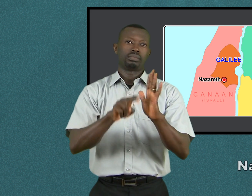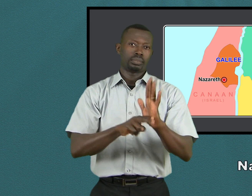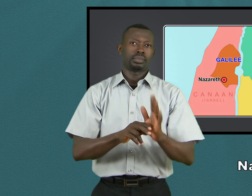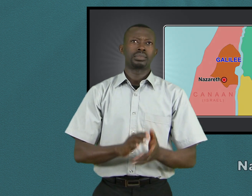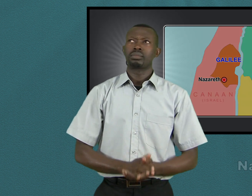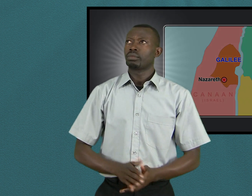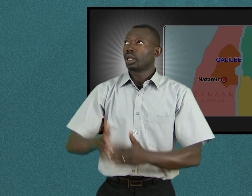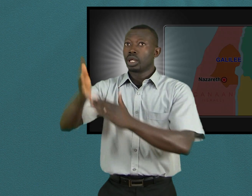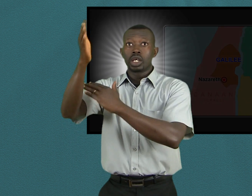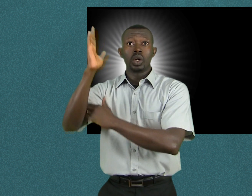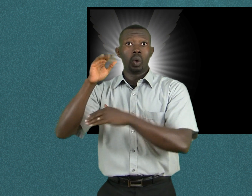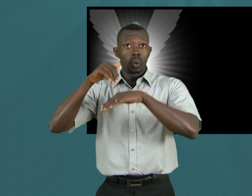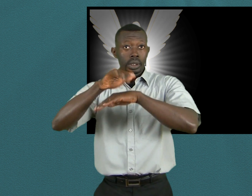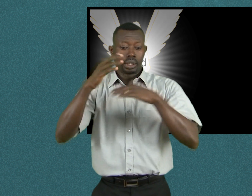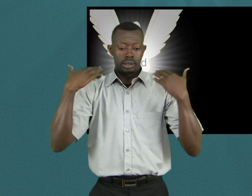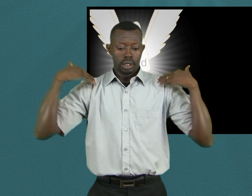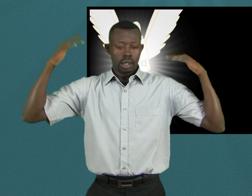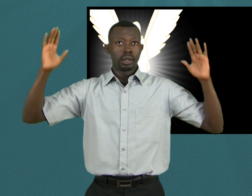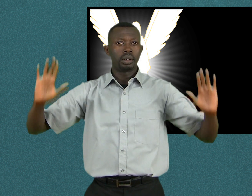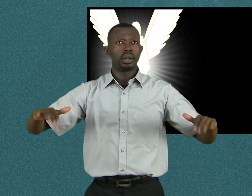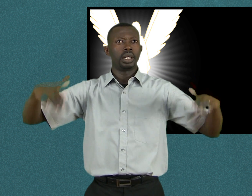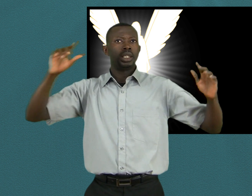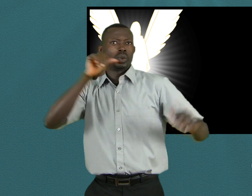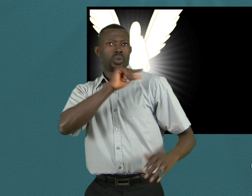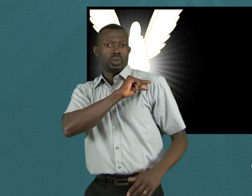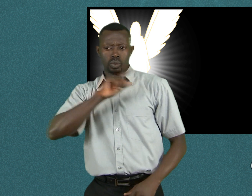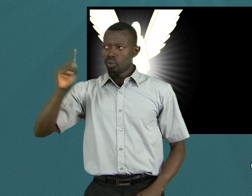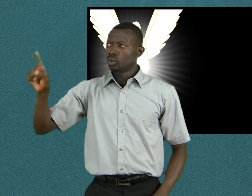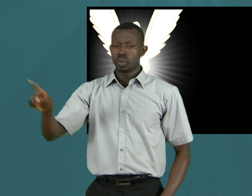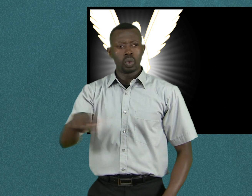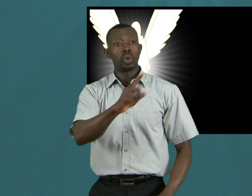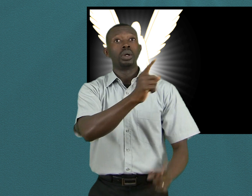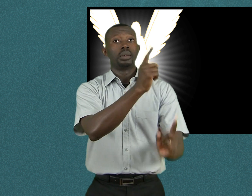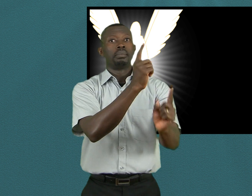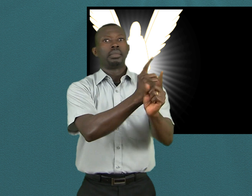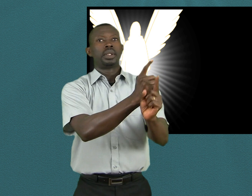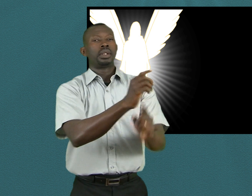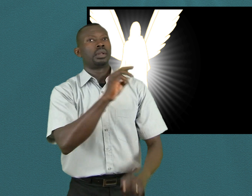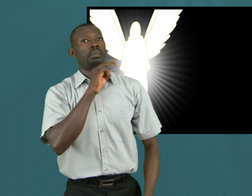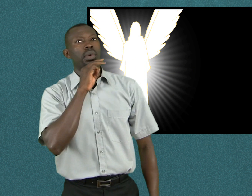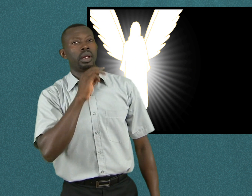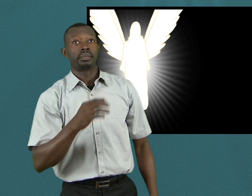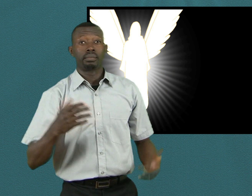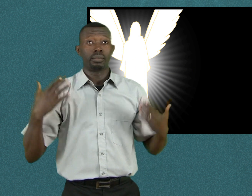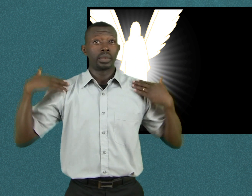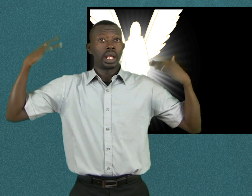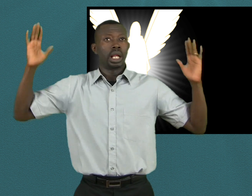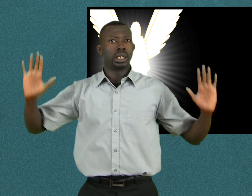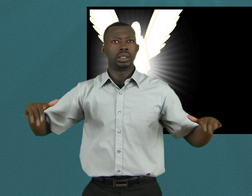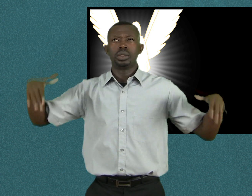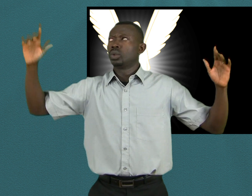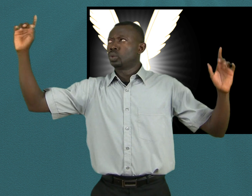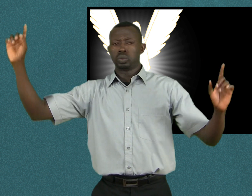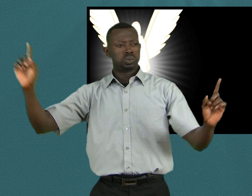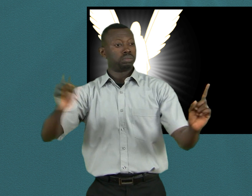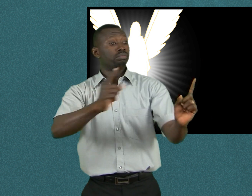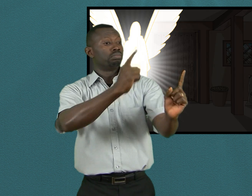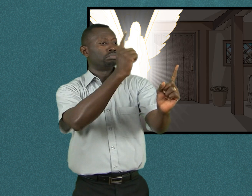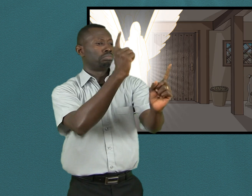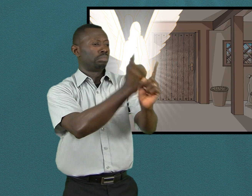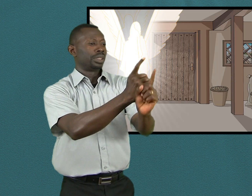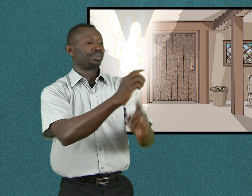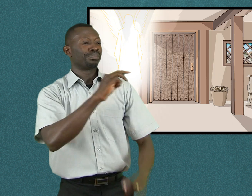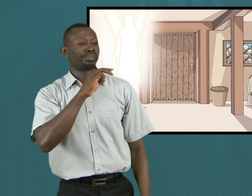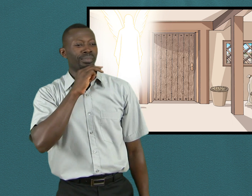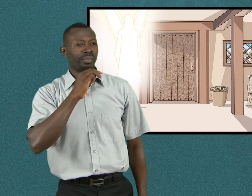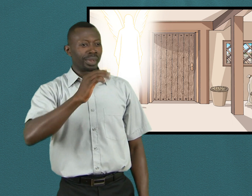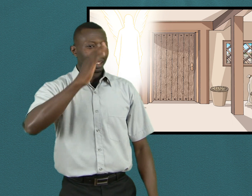And the virgin’s name was Mary.